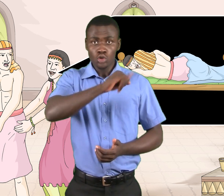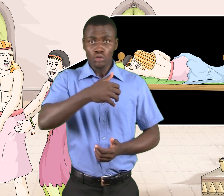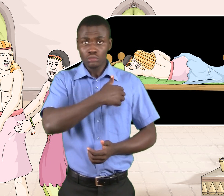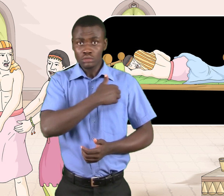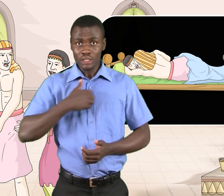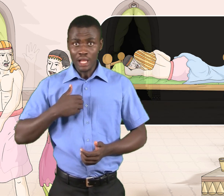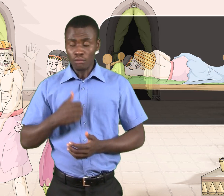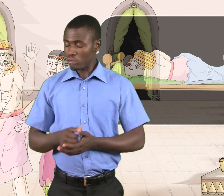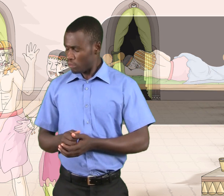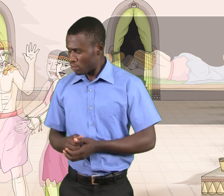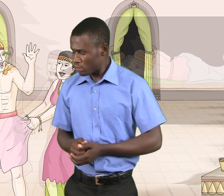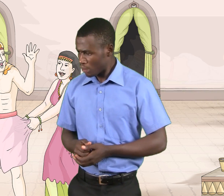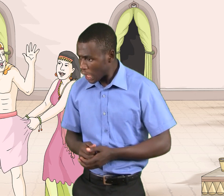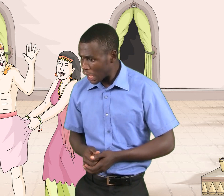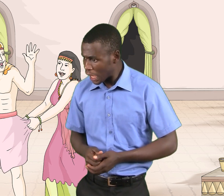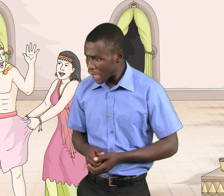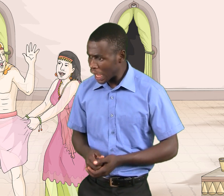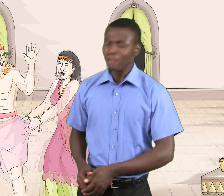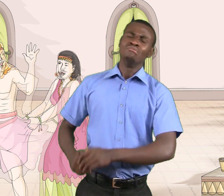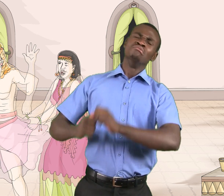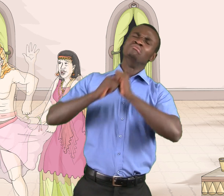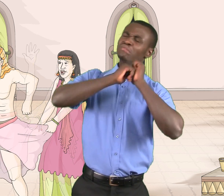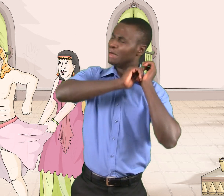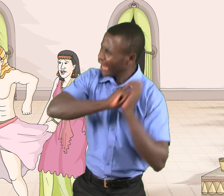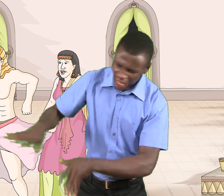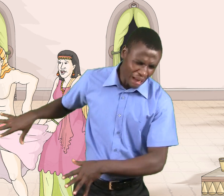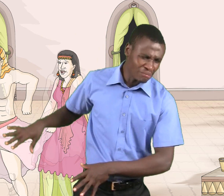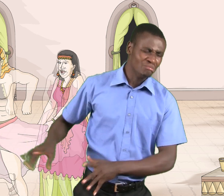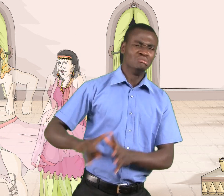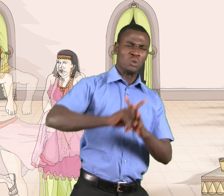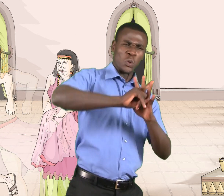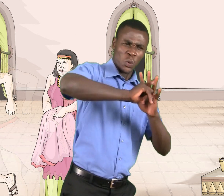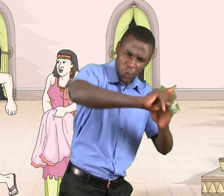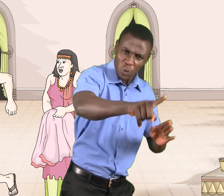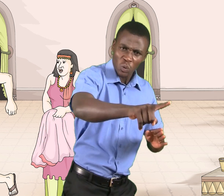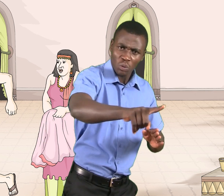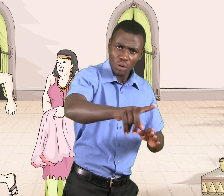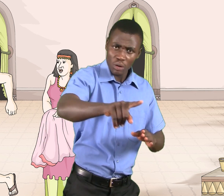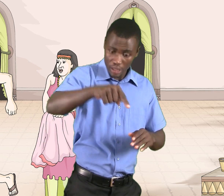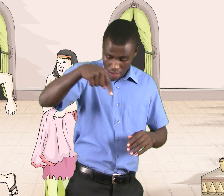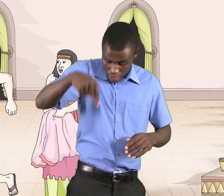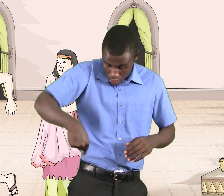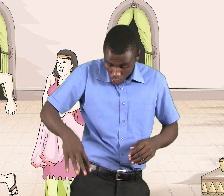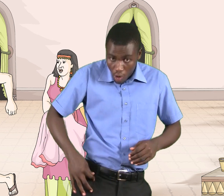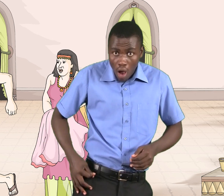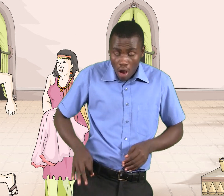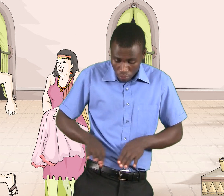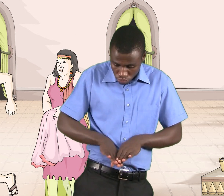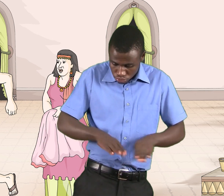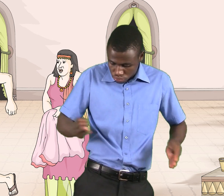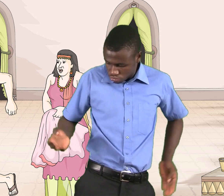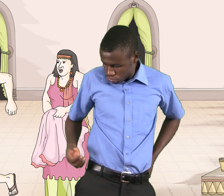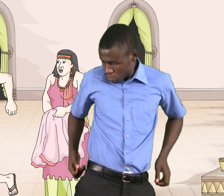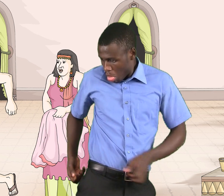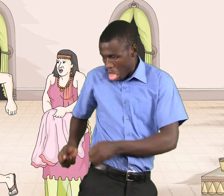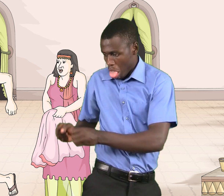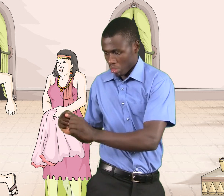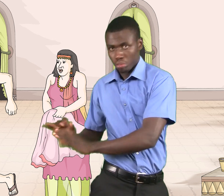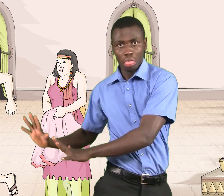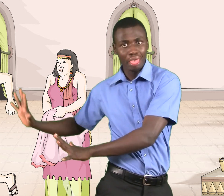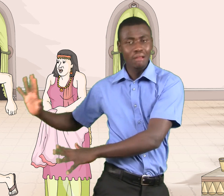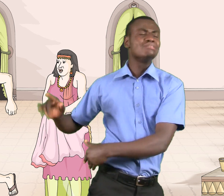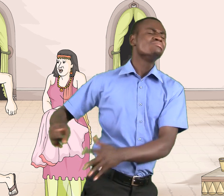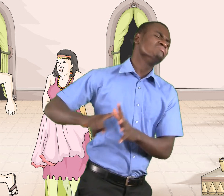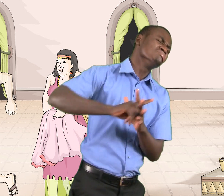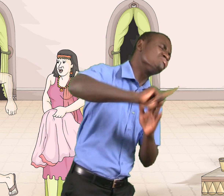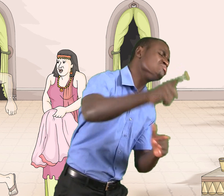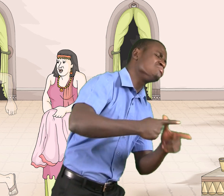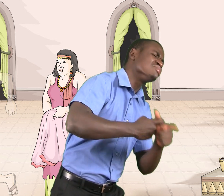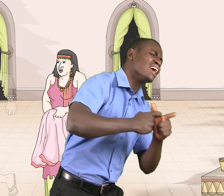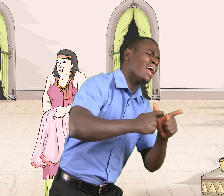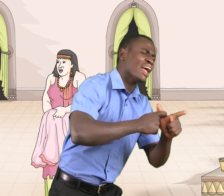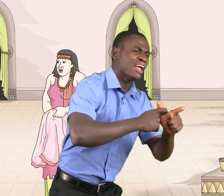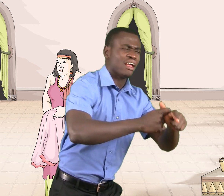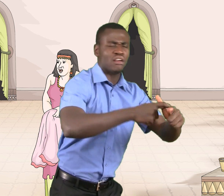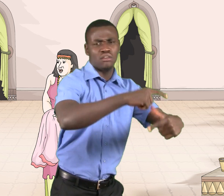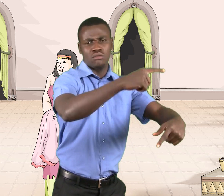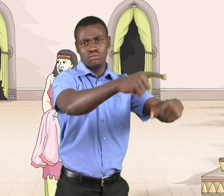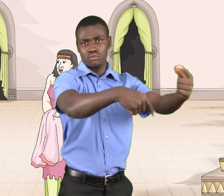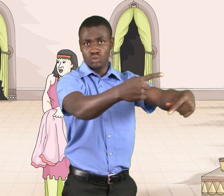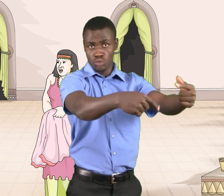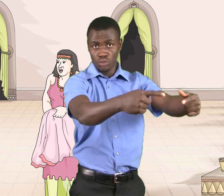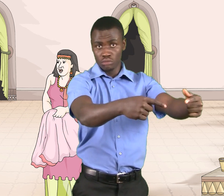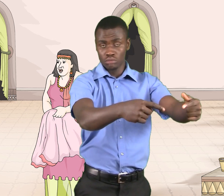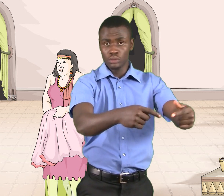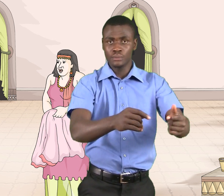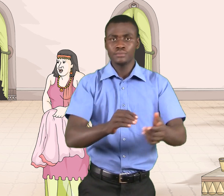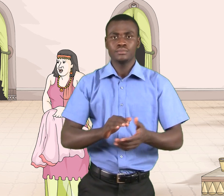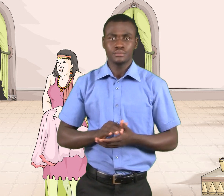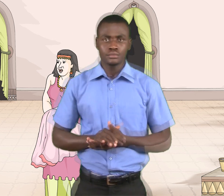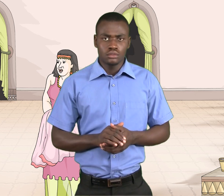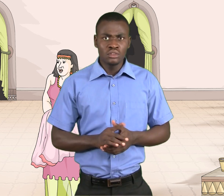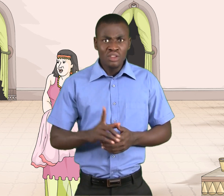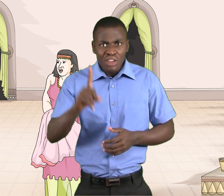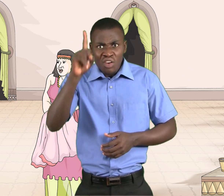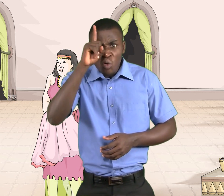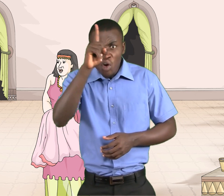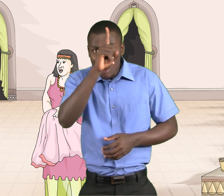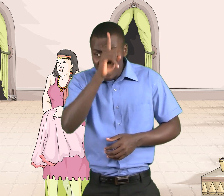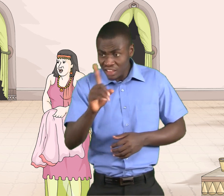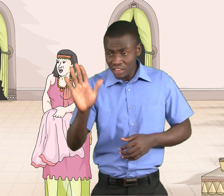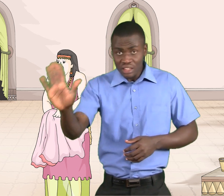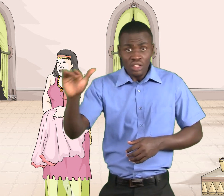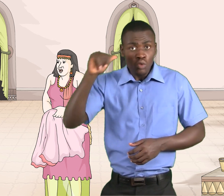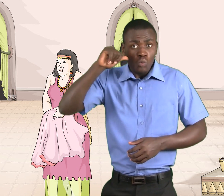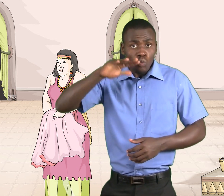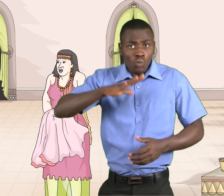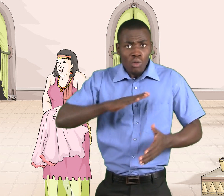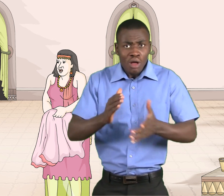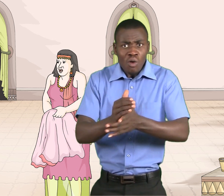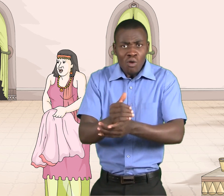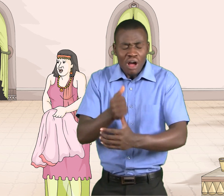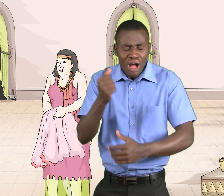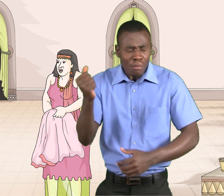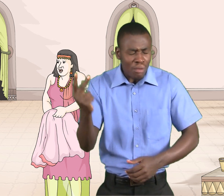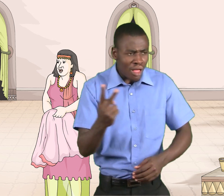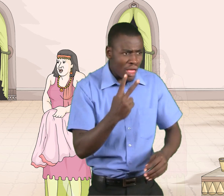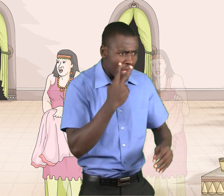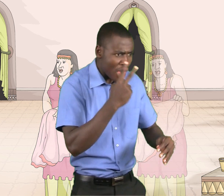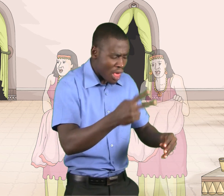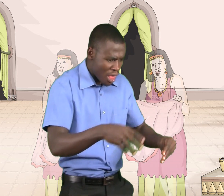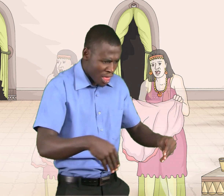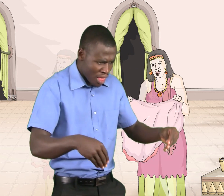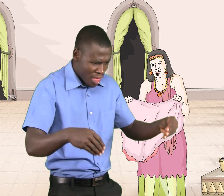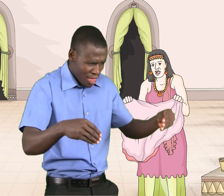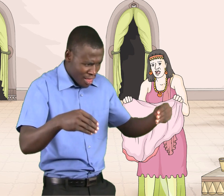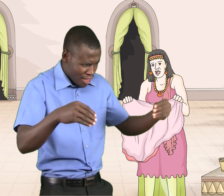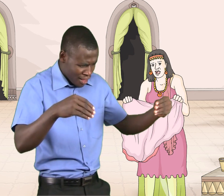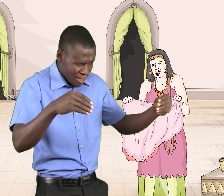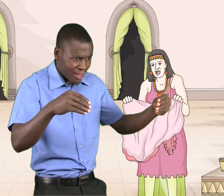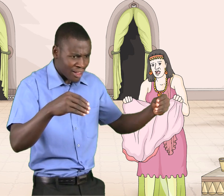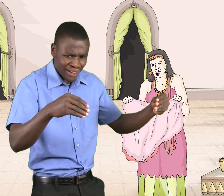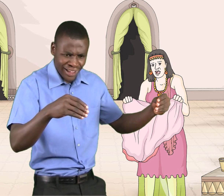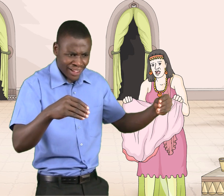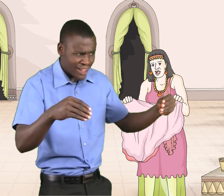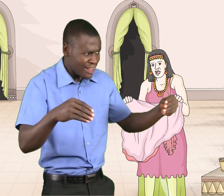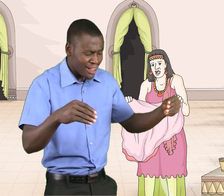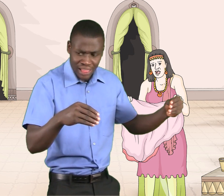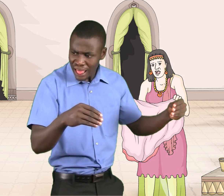But leaving his cloak in her hand, he escaped and ran outside.